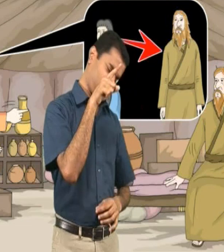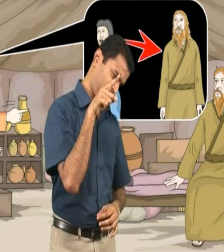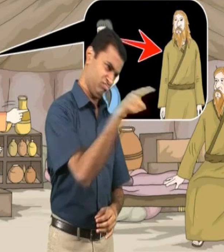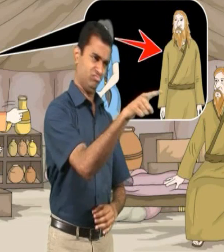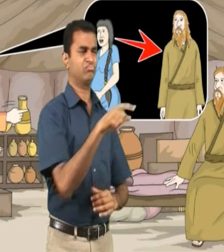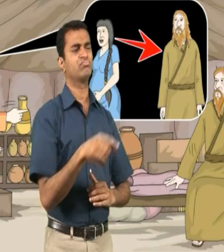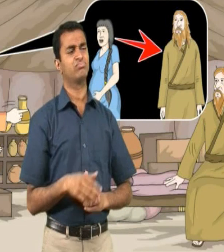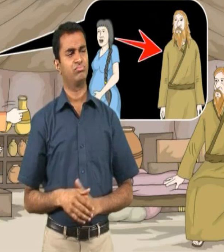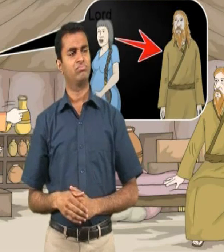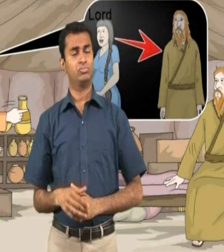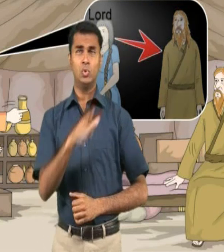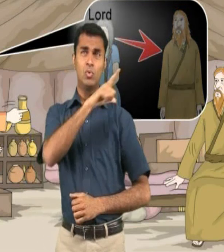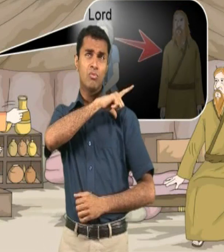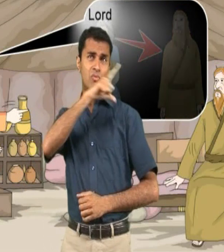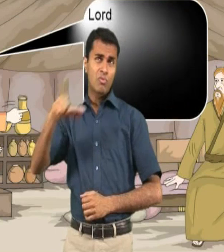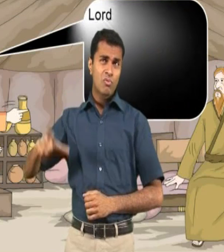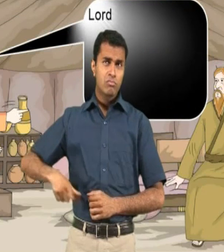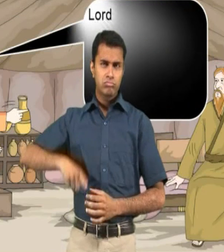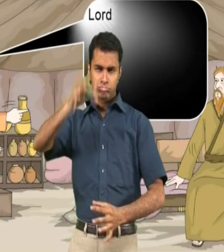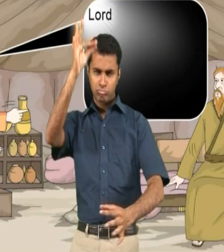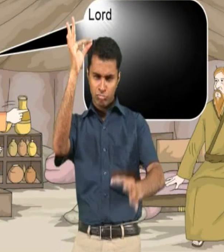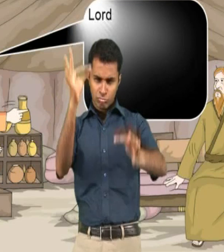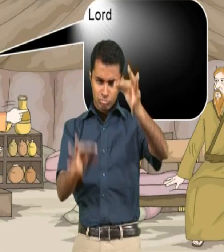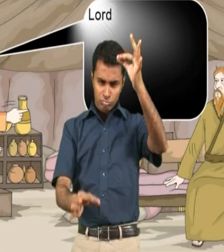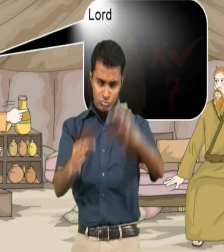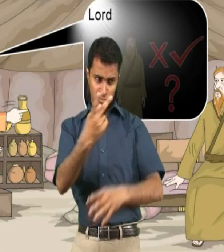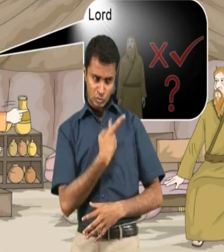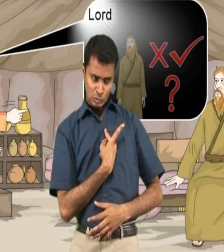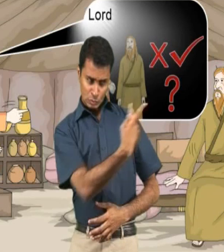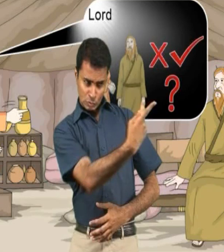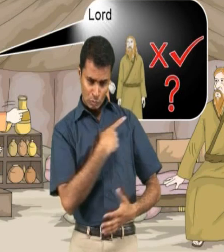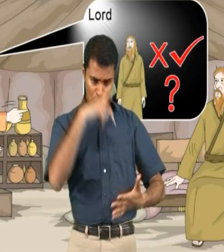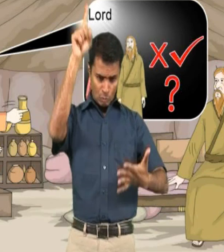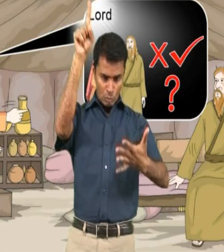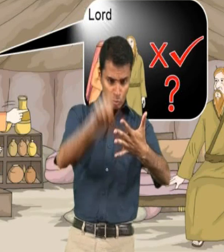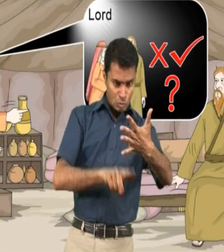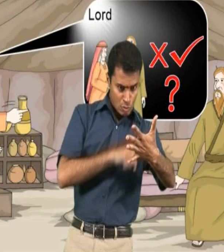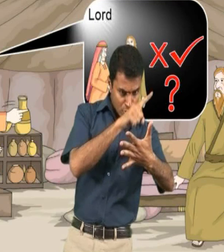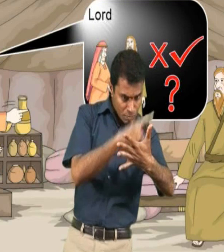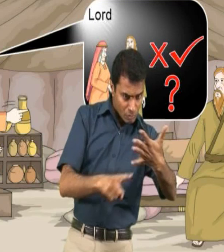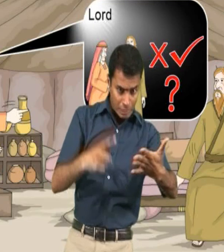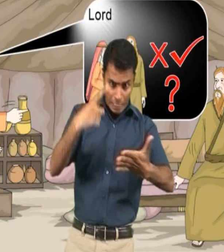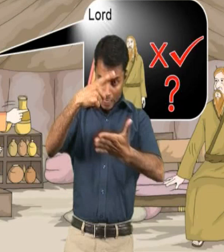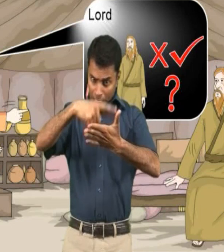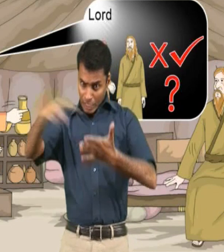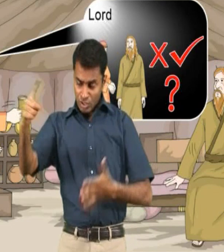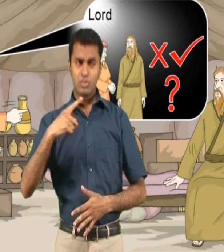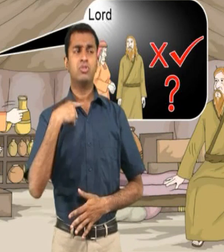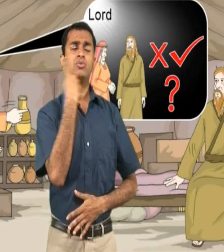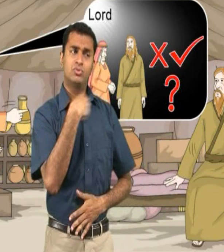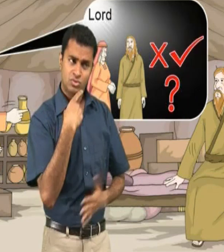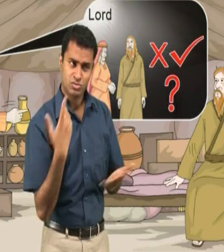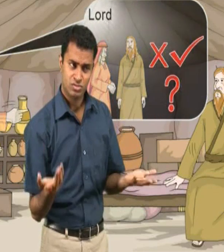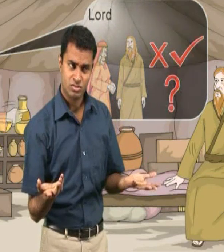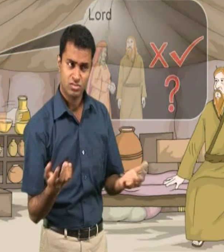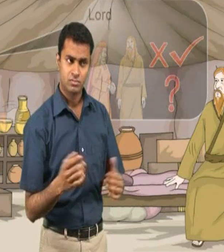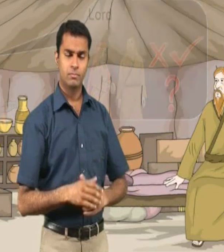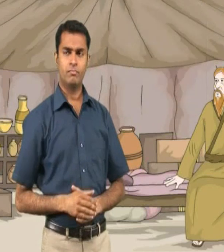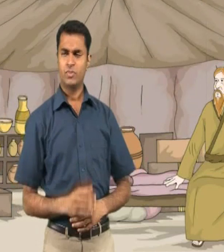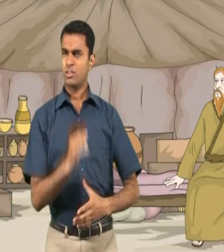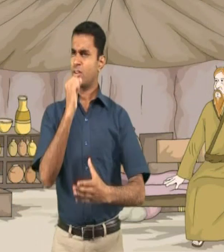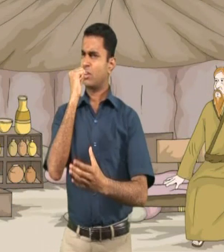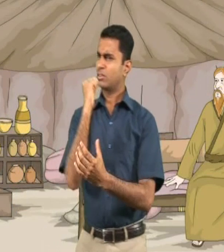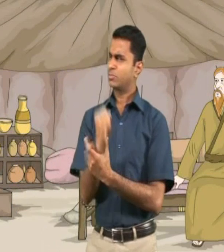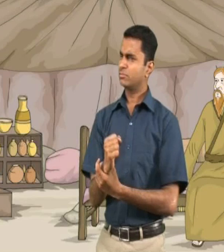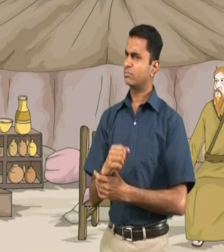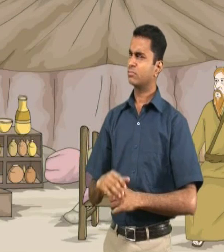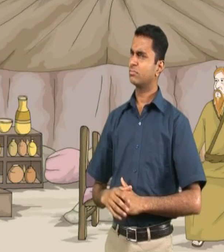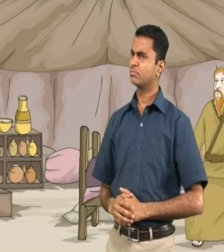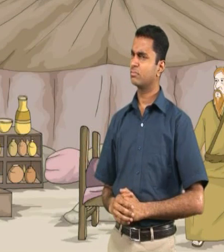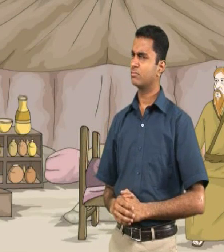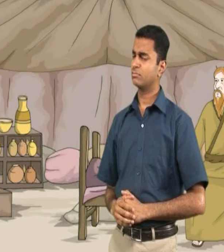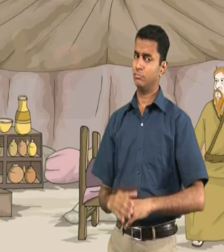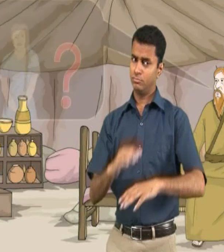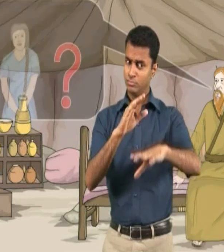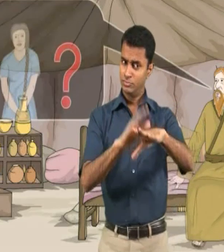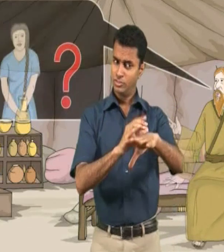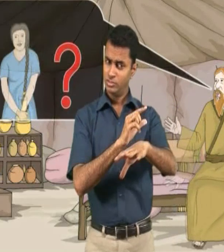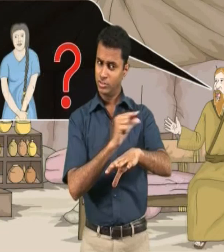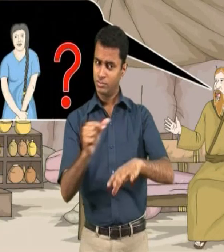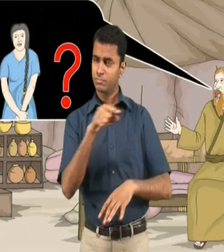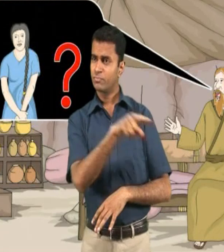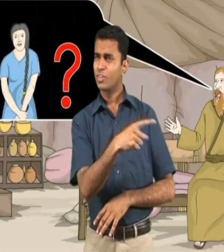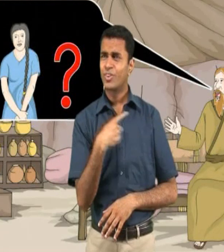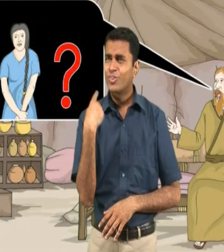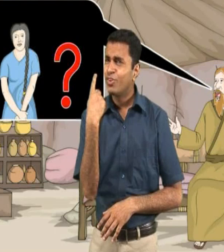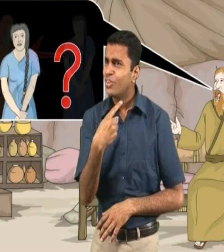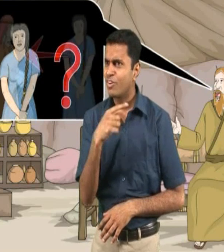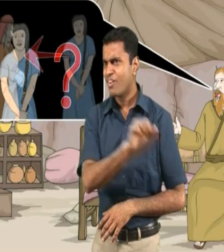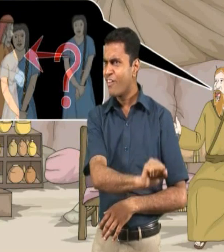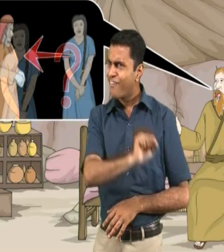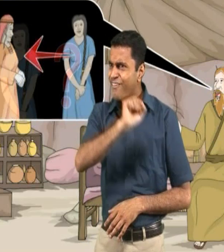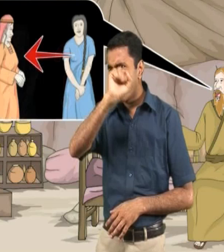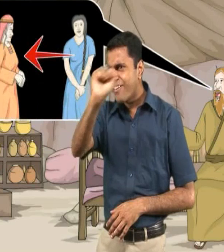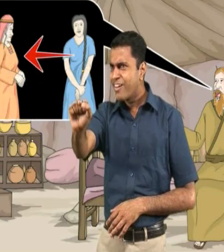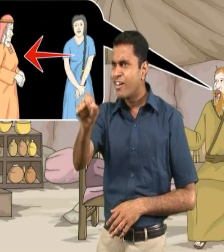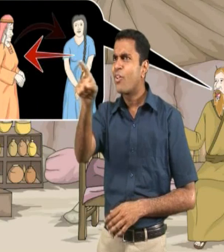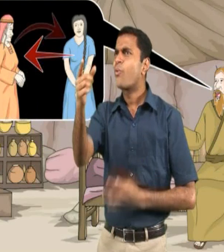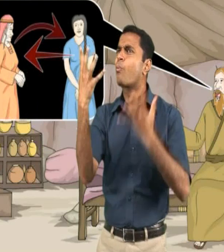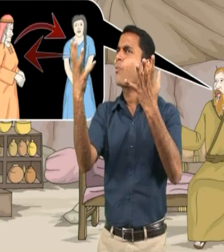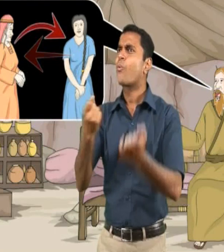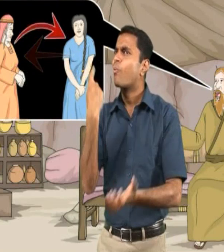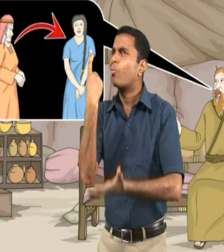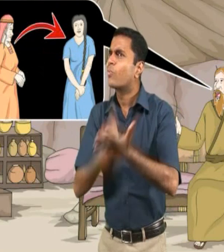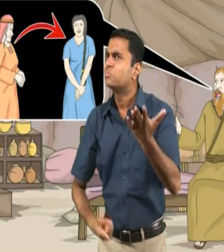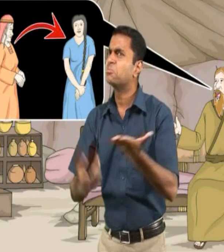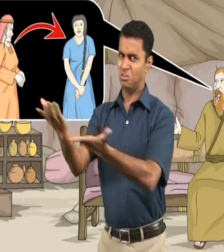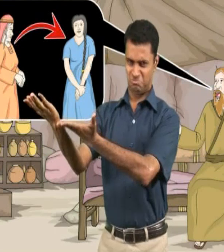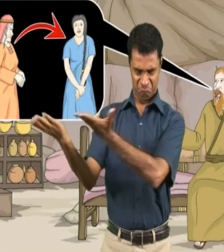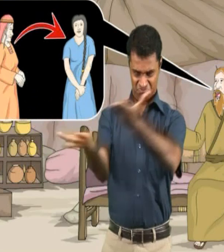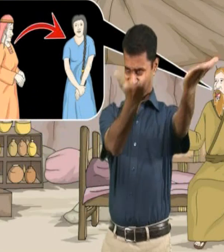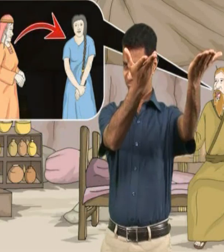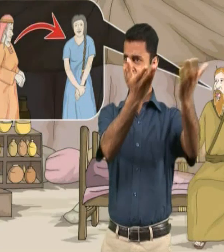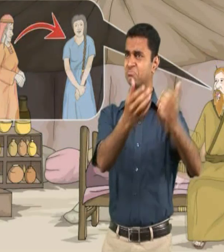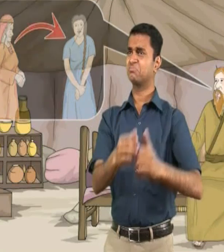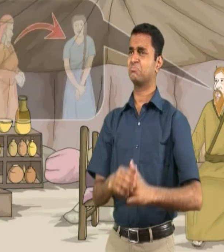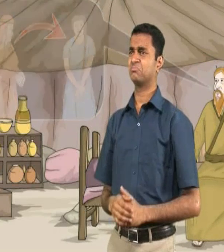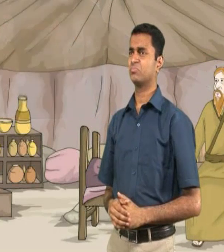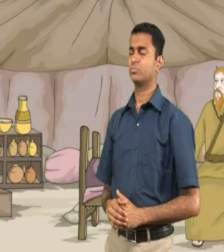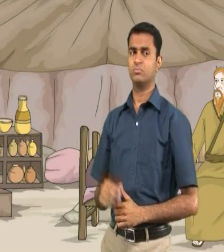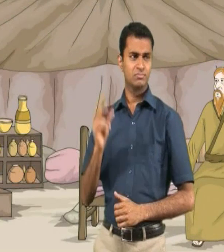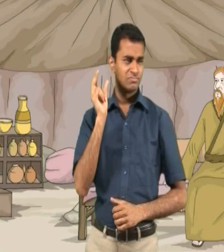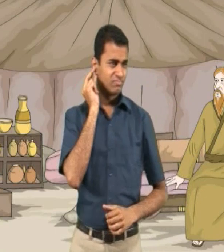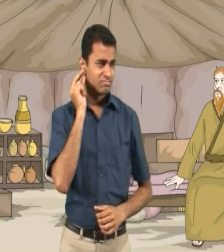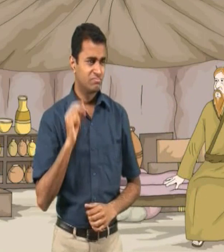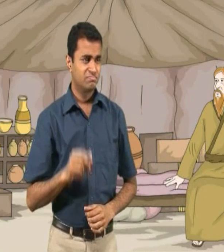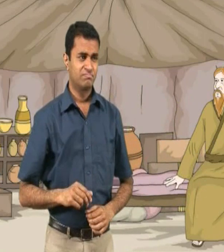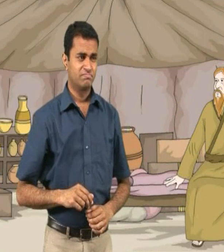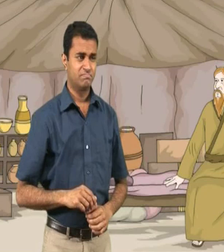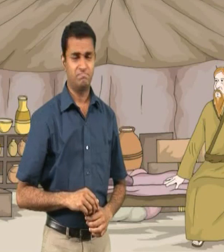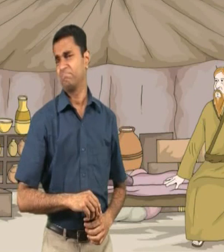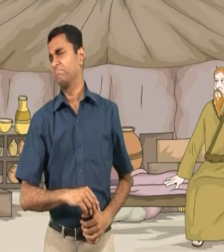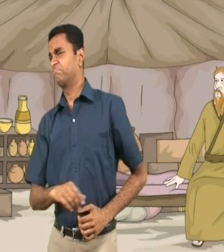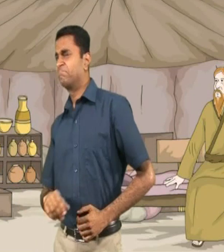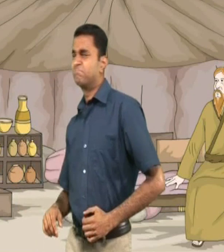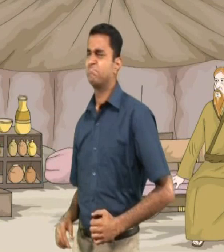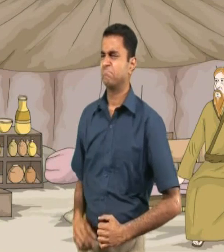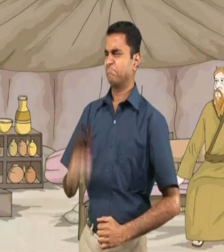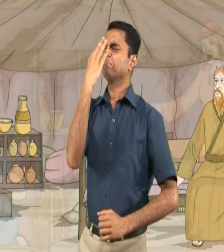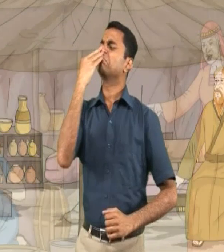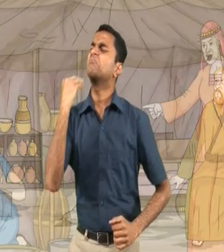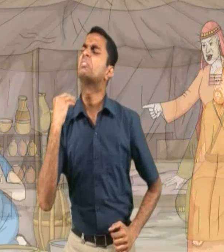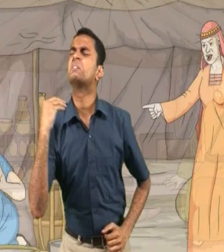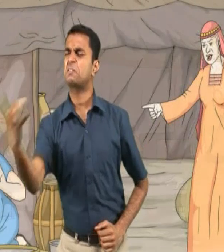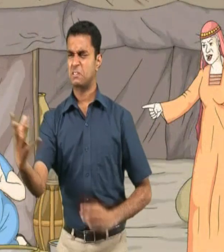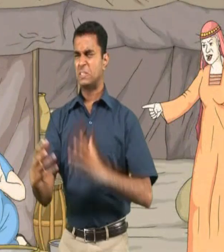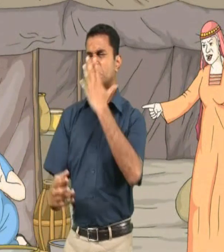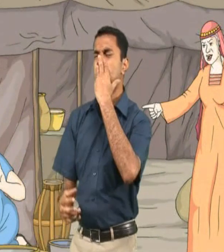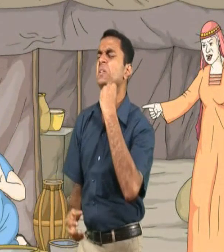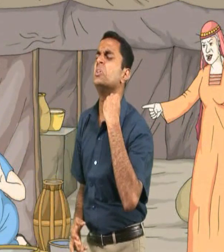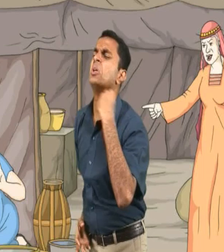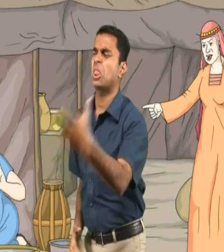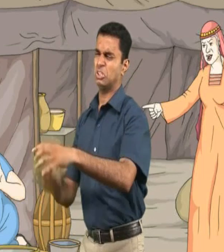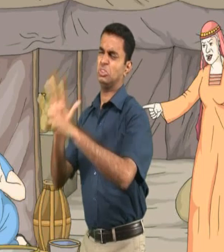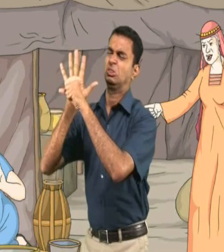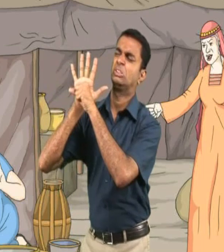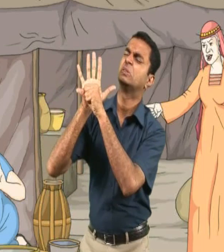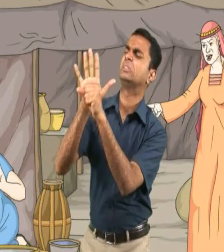May the LORD judge between you and me.” “Here,” said Abram, “your servant is in your hands. Do whatever you want with her.”